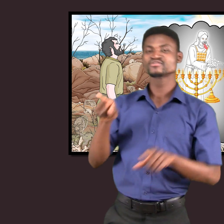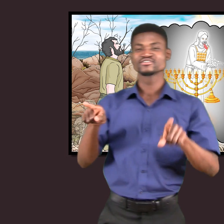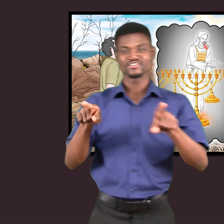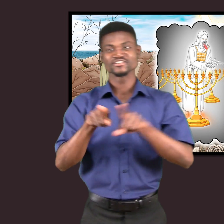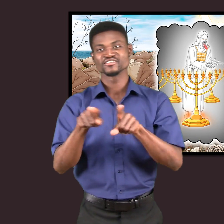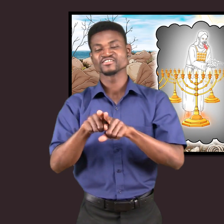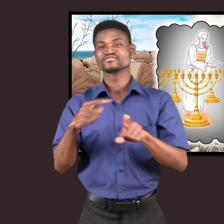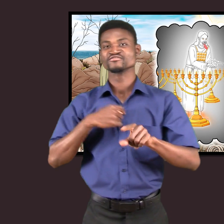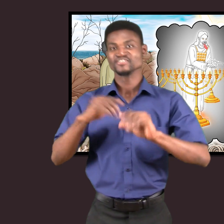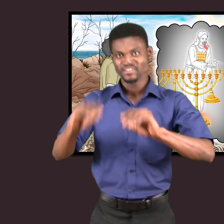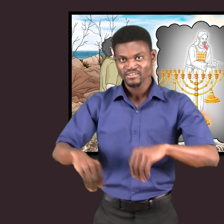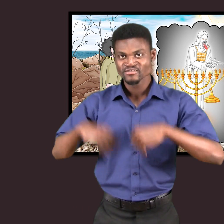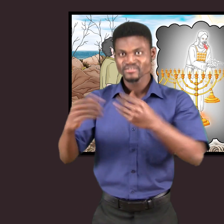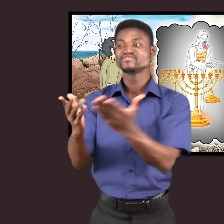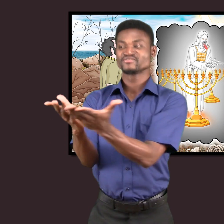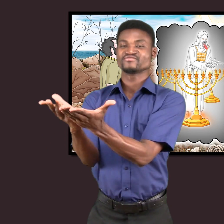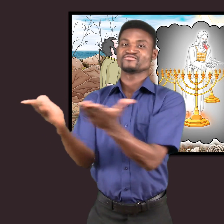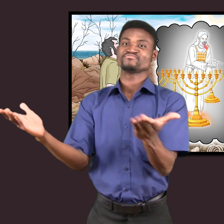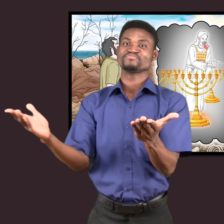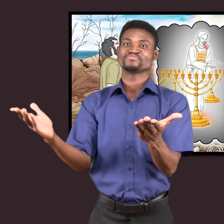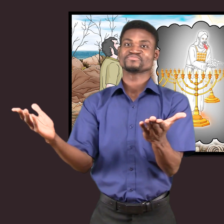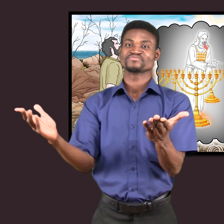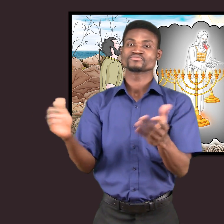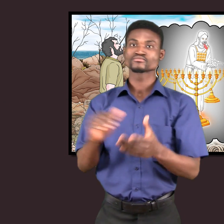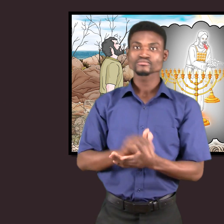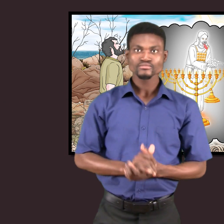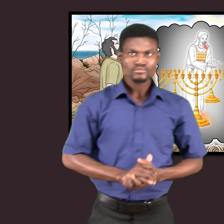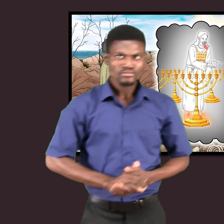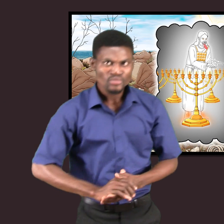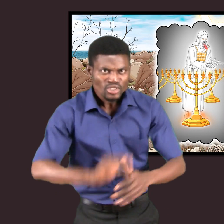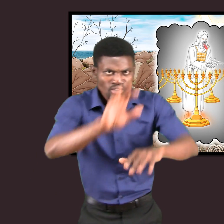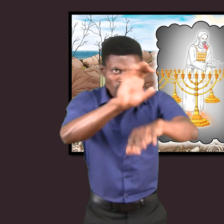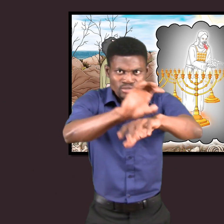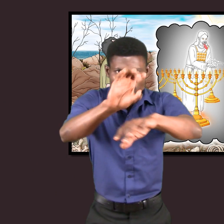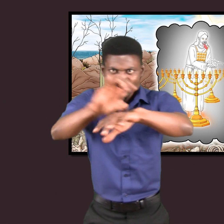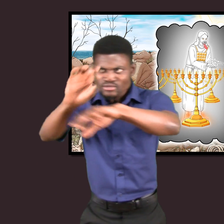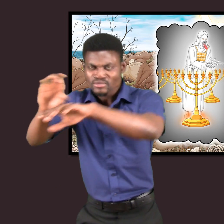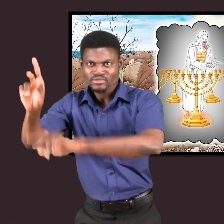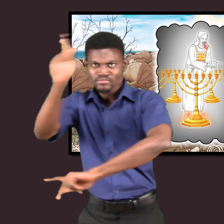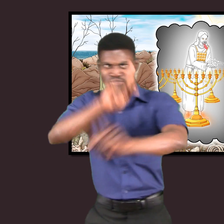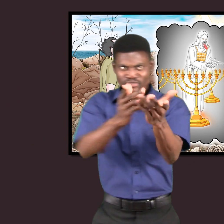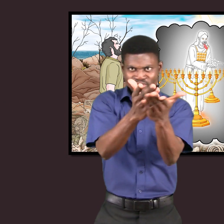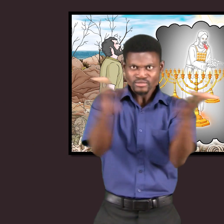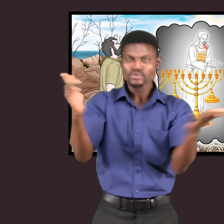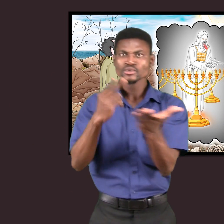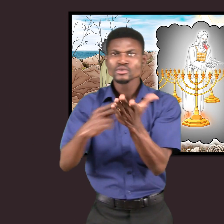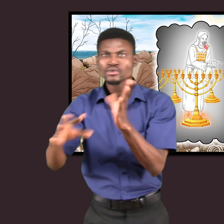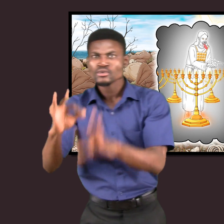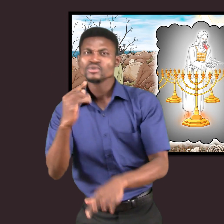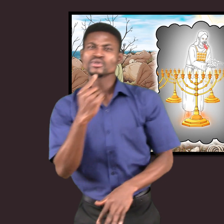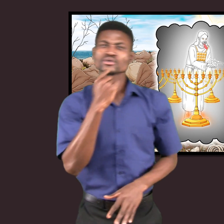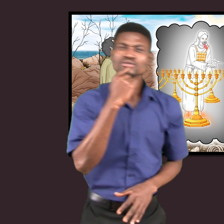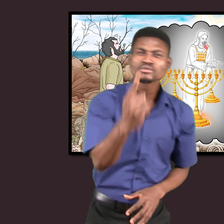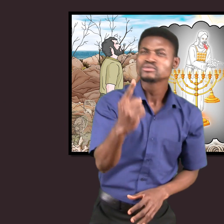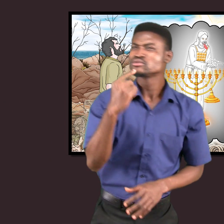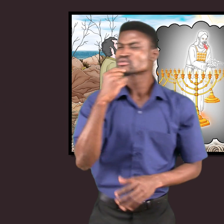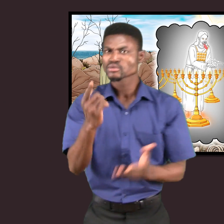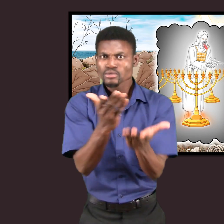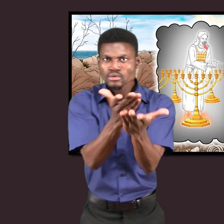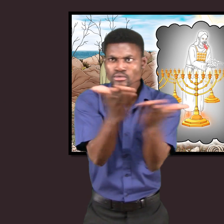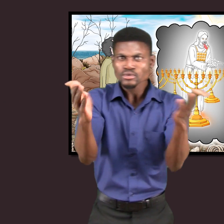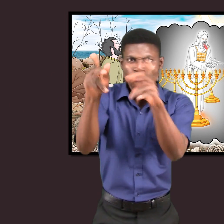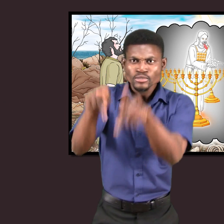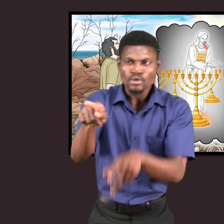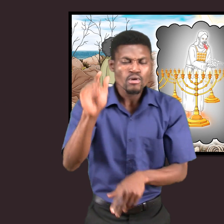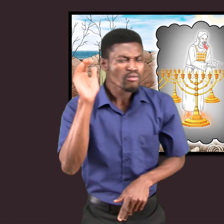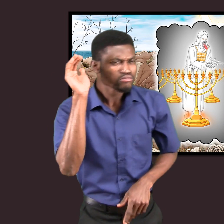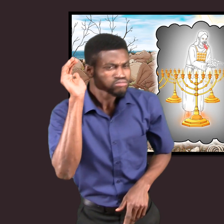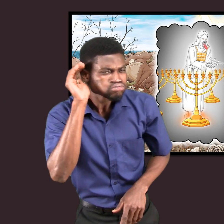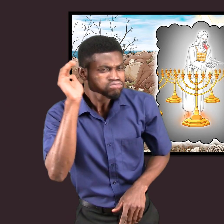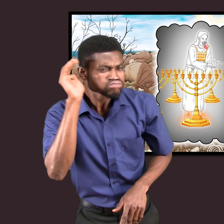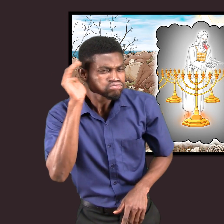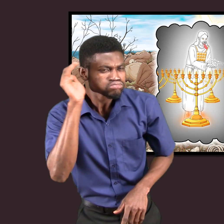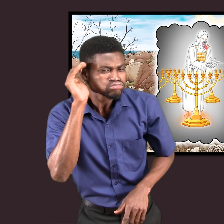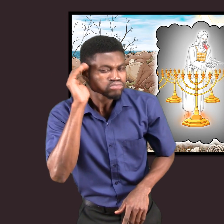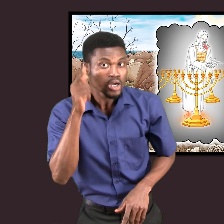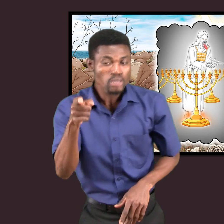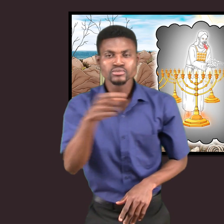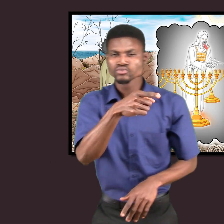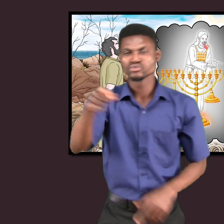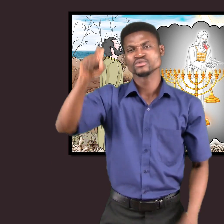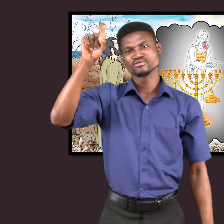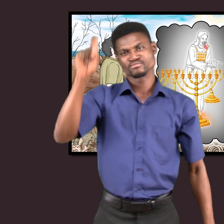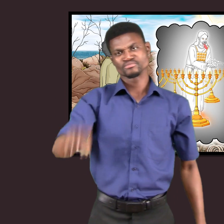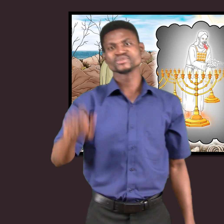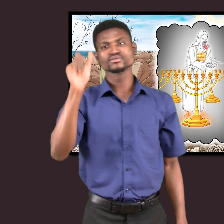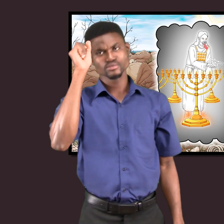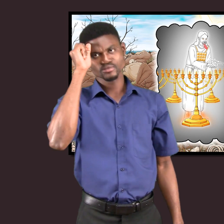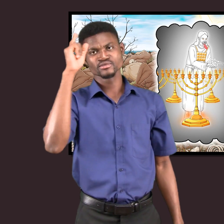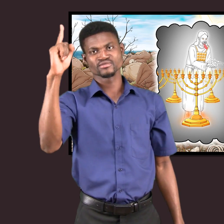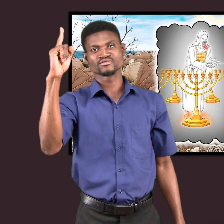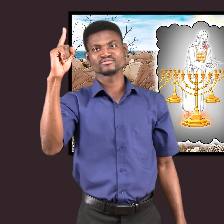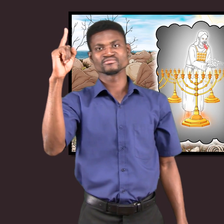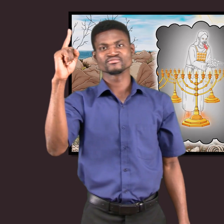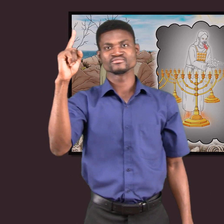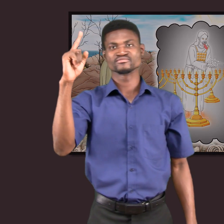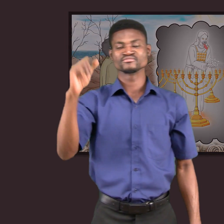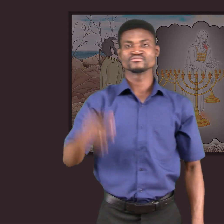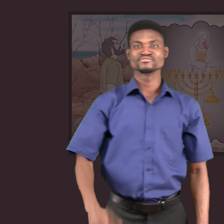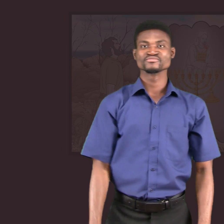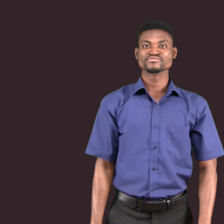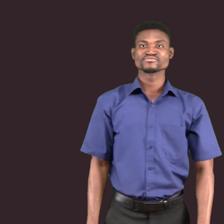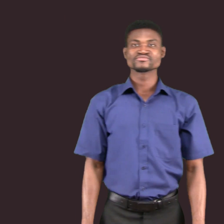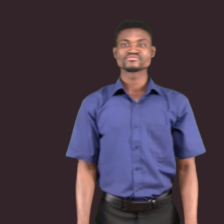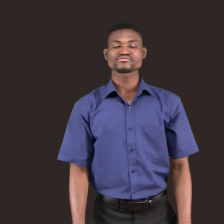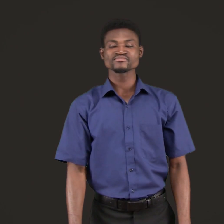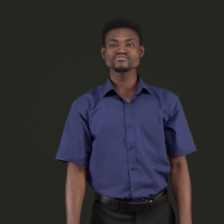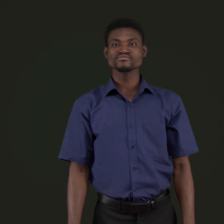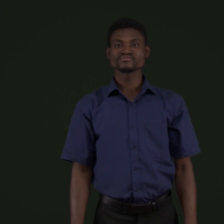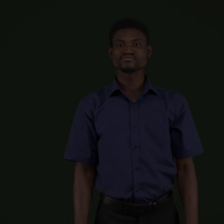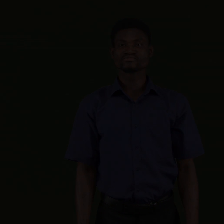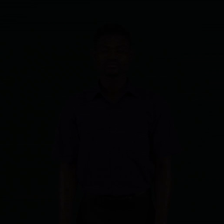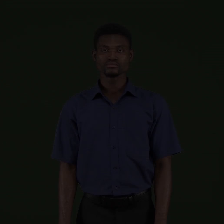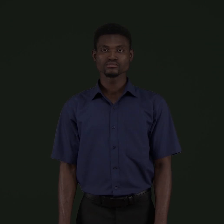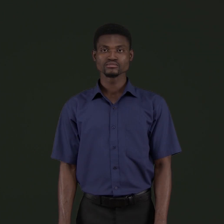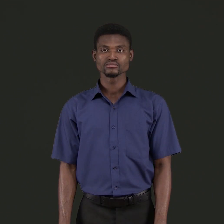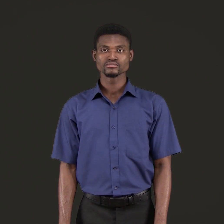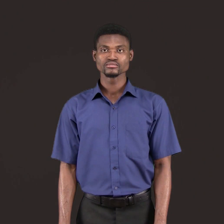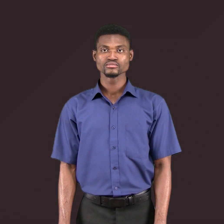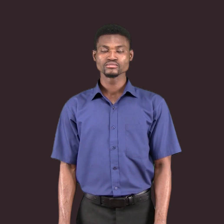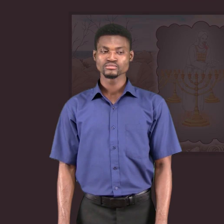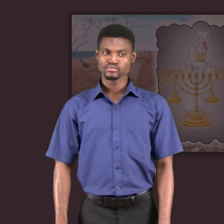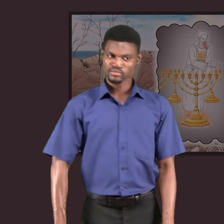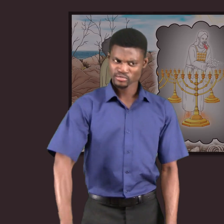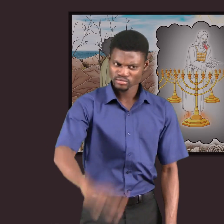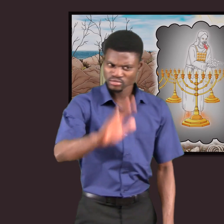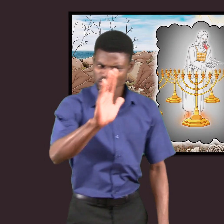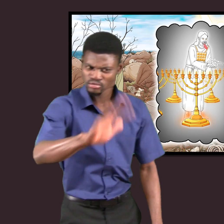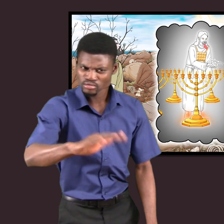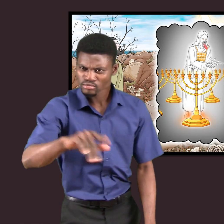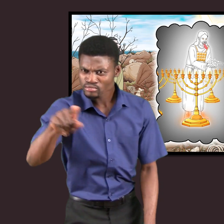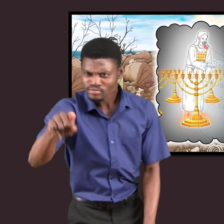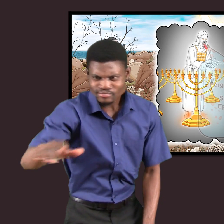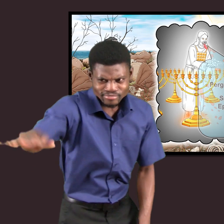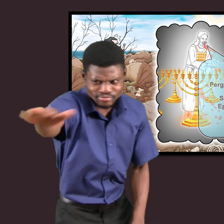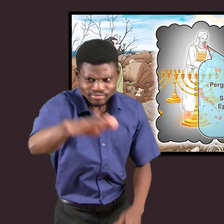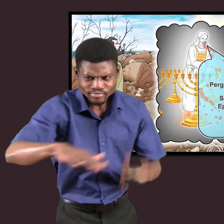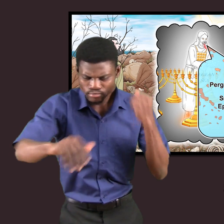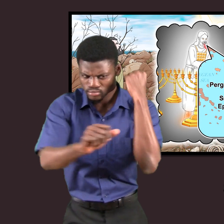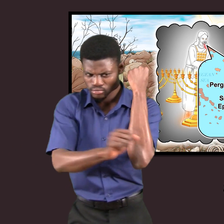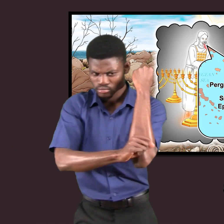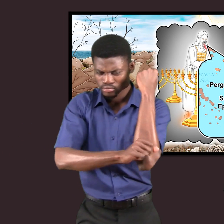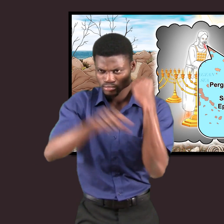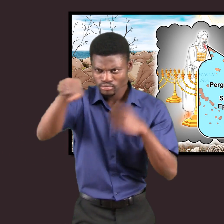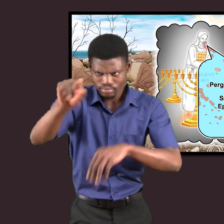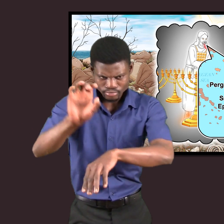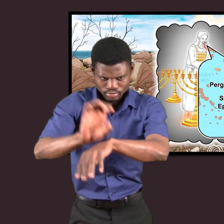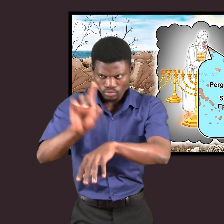He who has an ear, let him hear what the Spirit says to the churches.